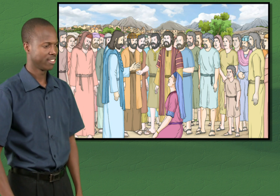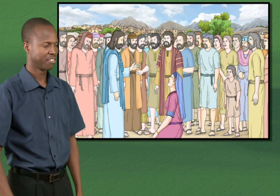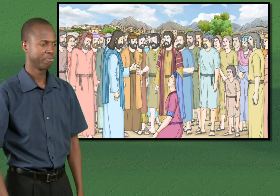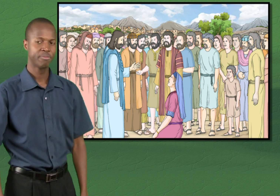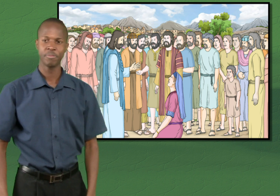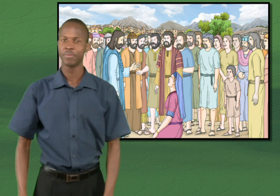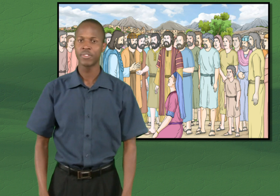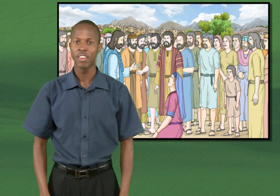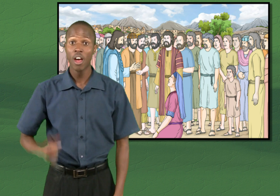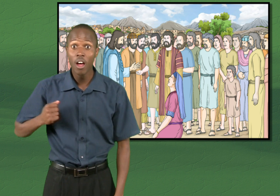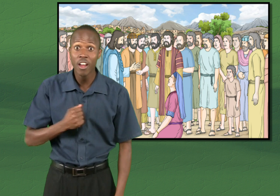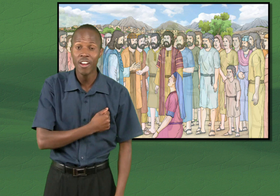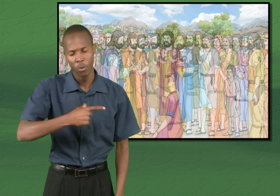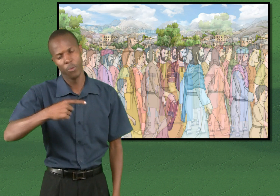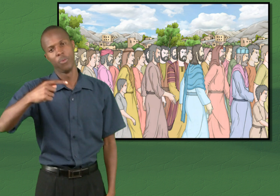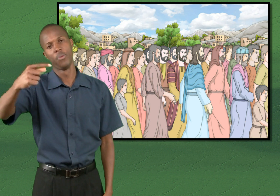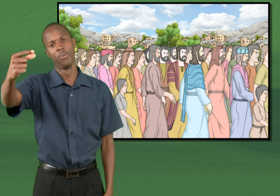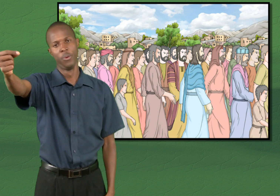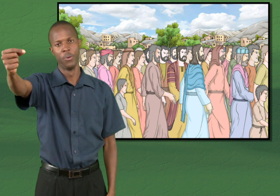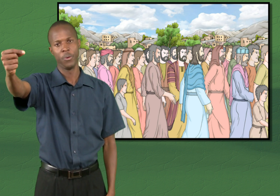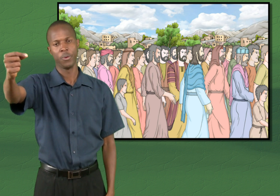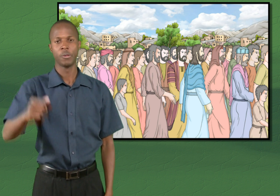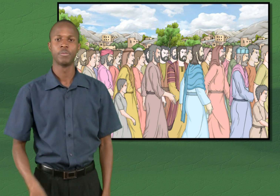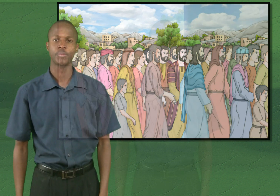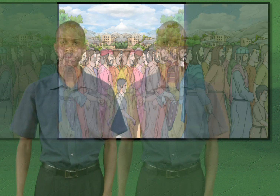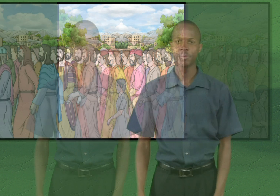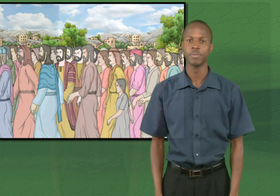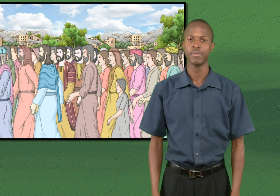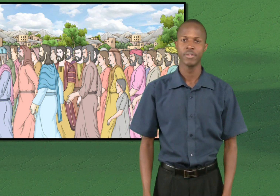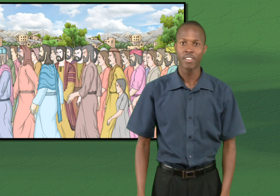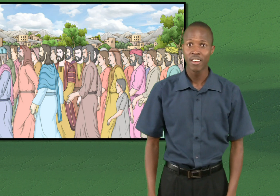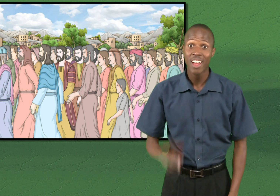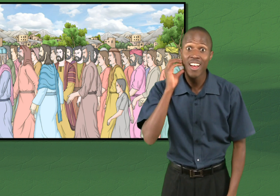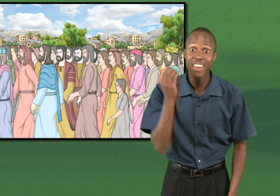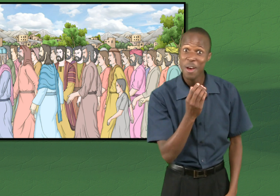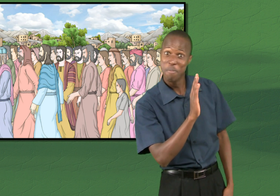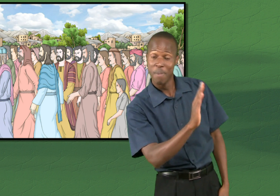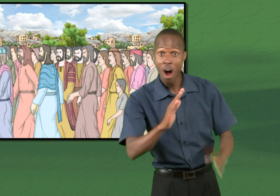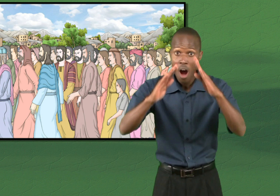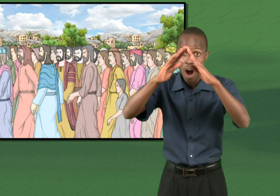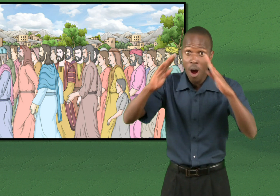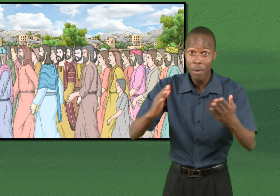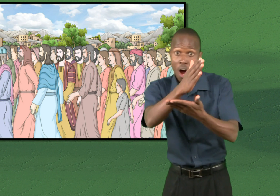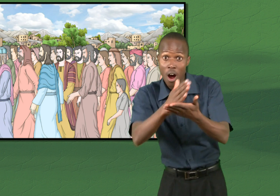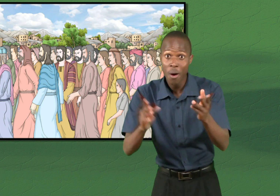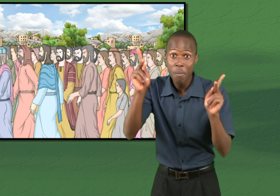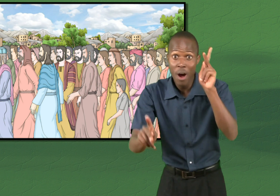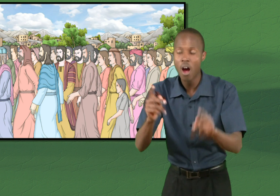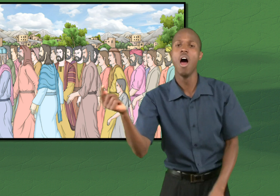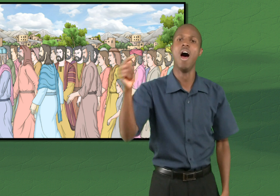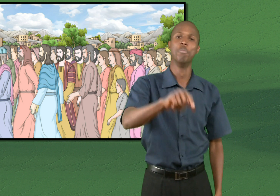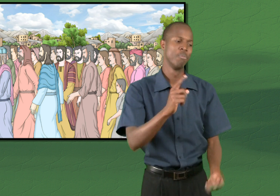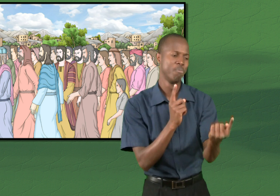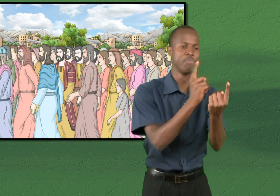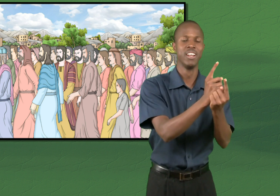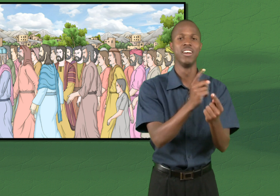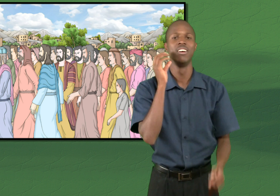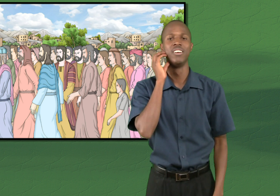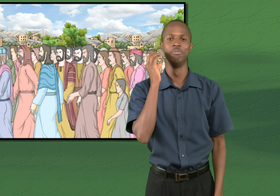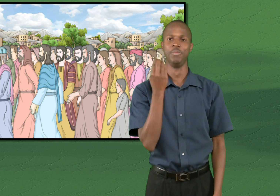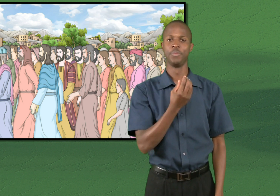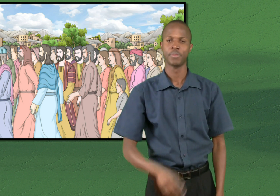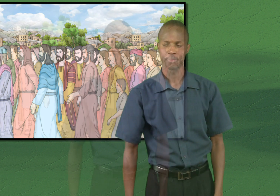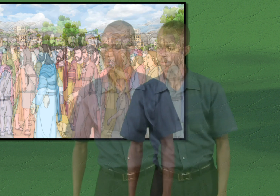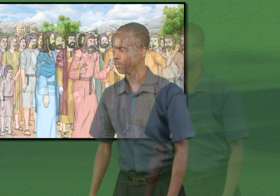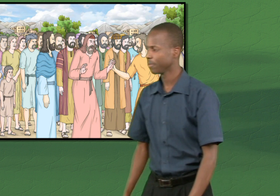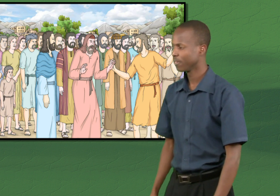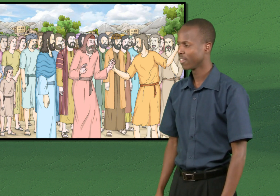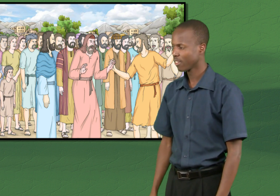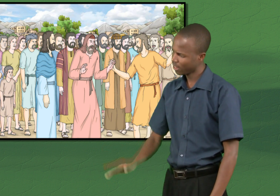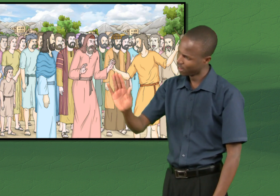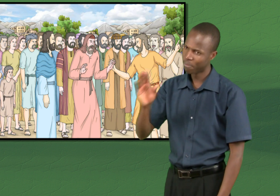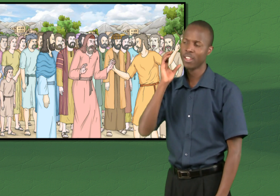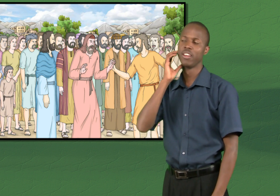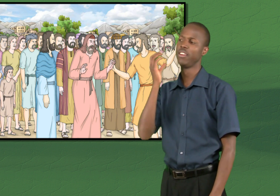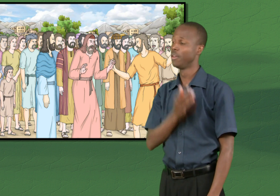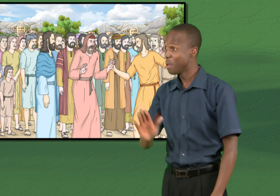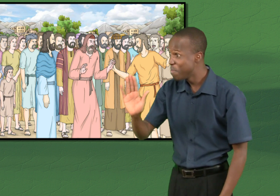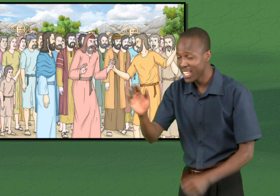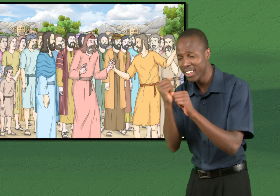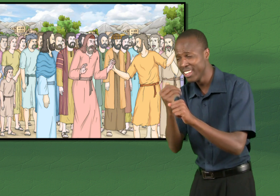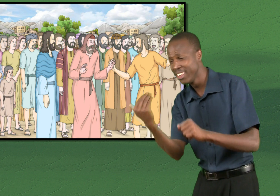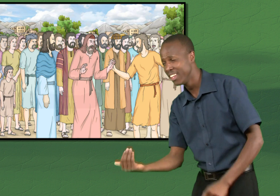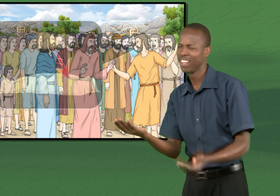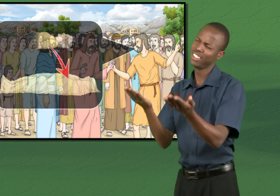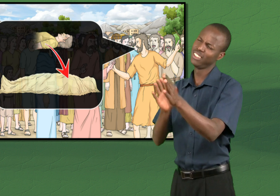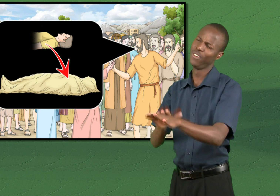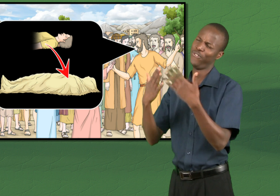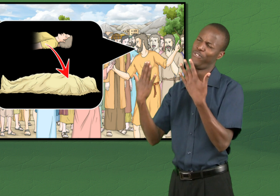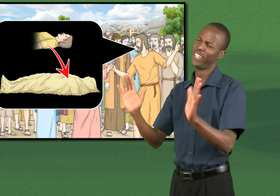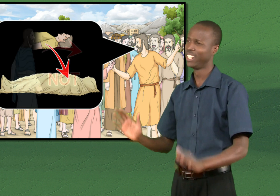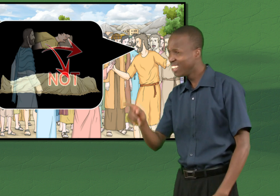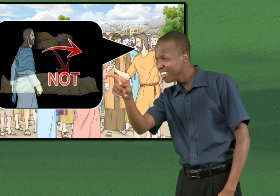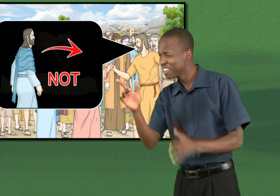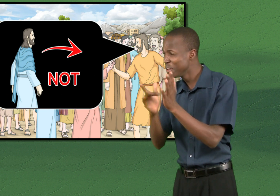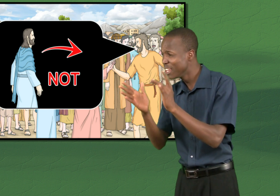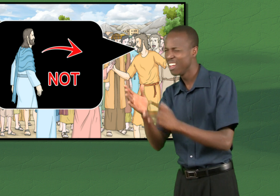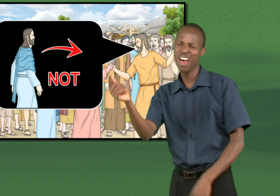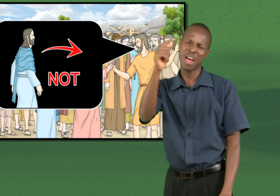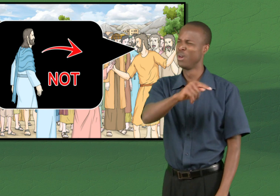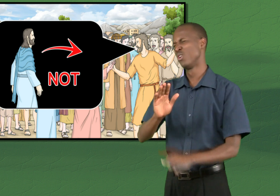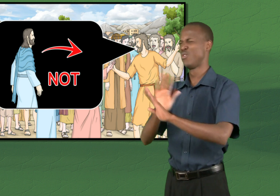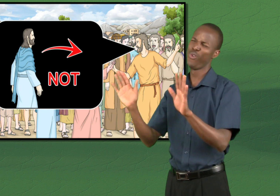While He was still speaking, messengers from the house of Jairus arrived and said, “Your daughter is dead;